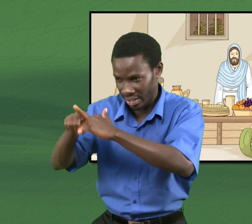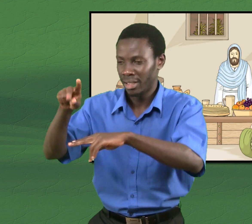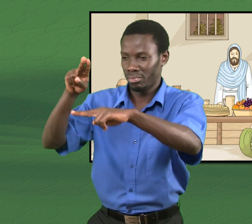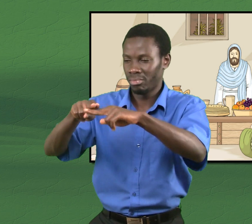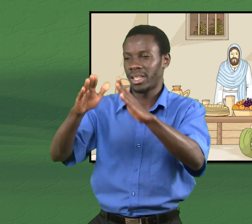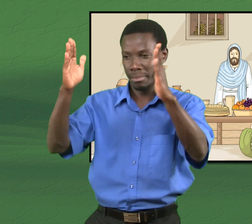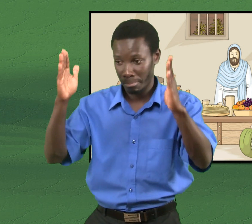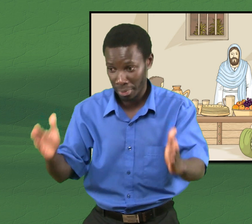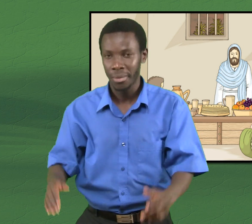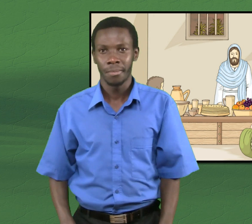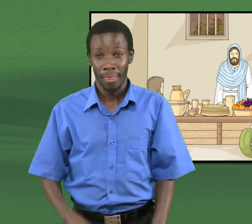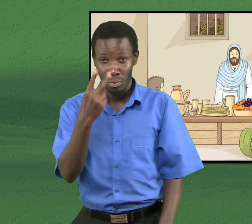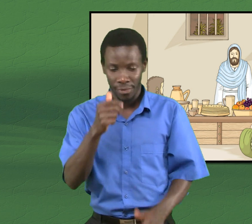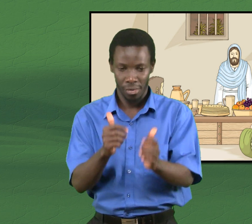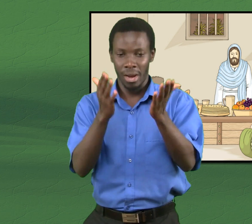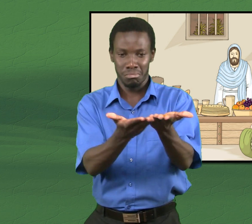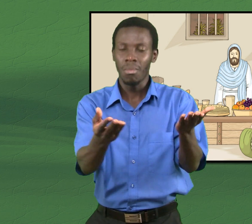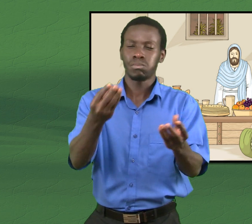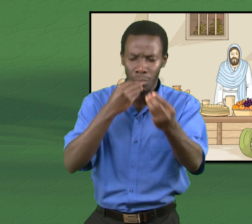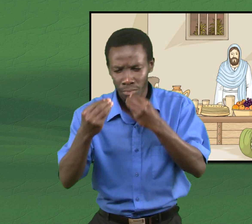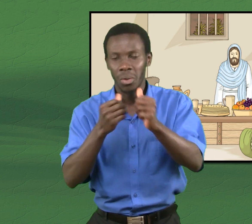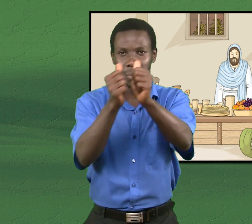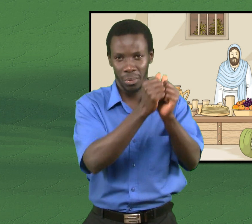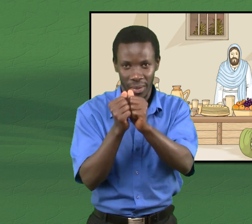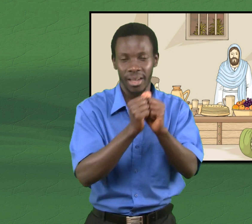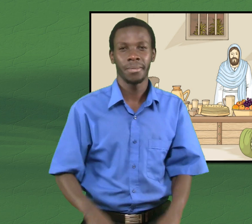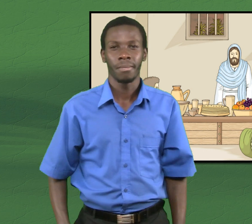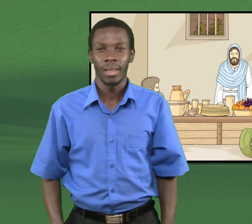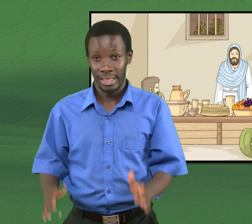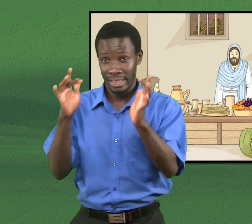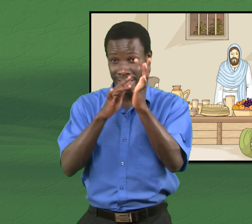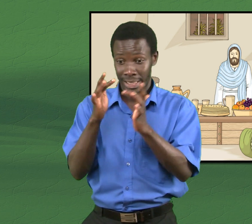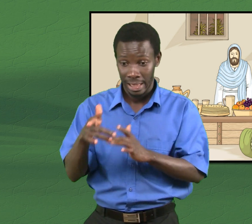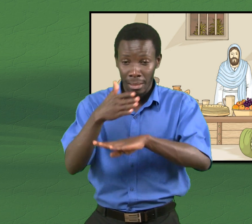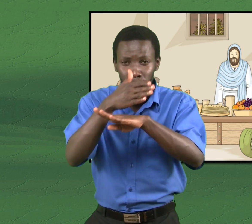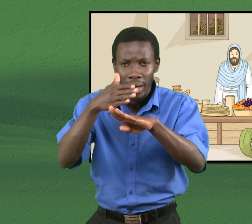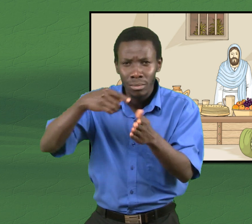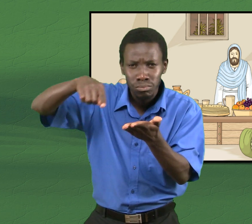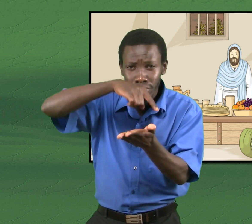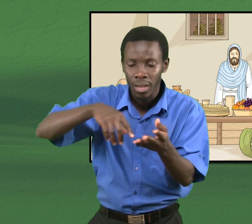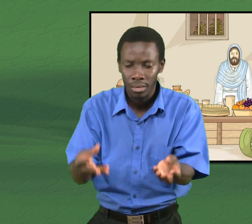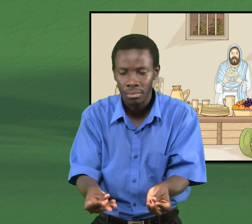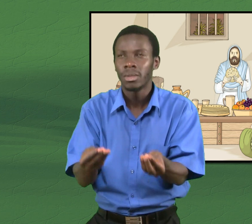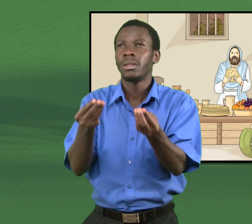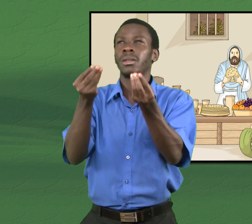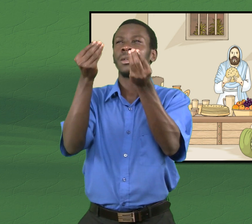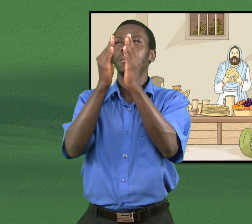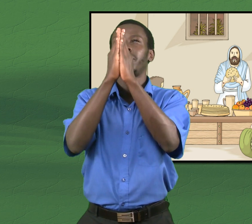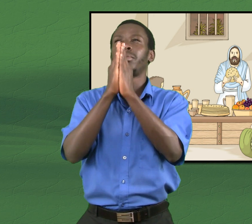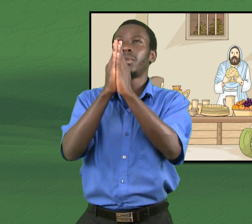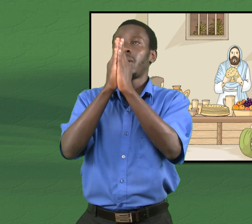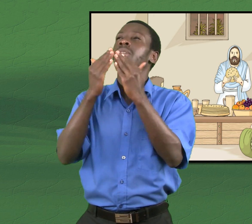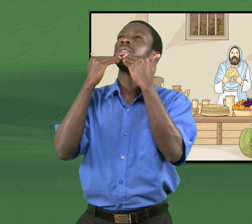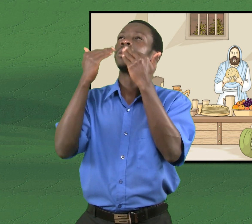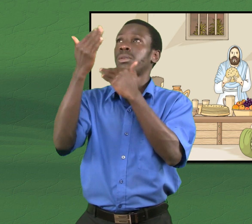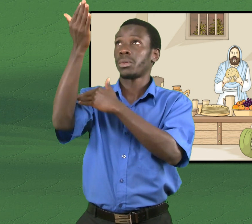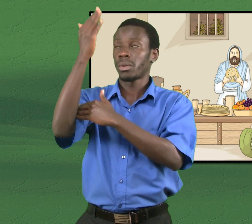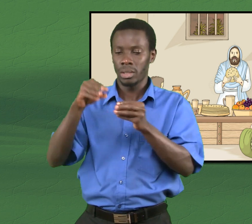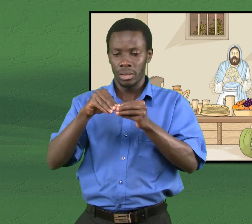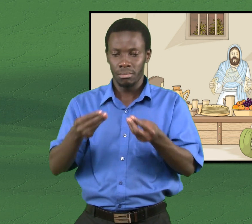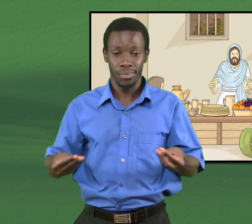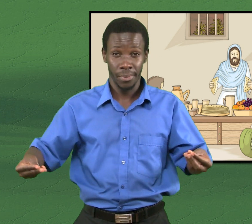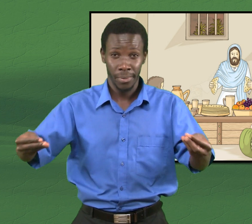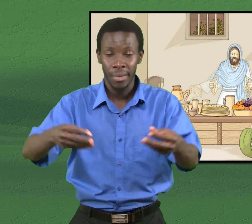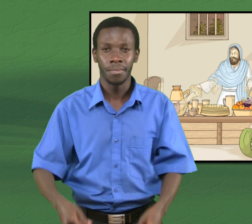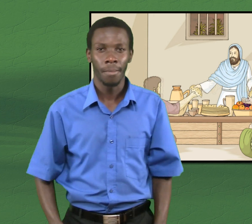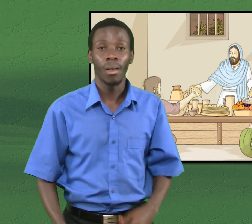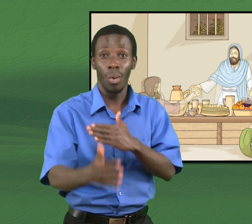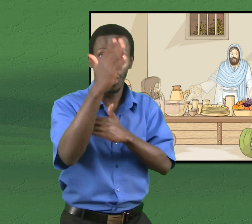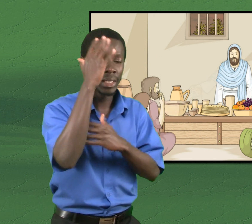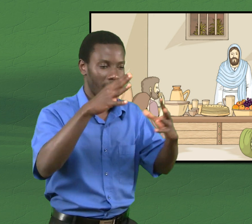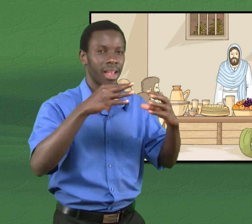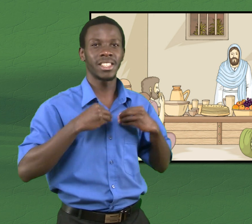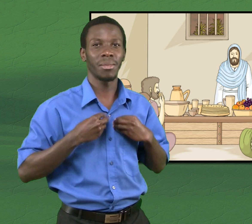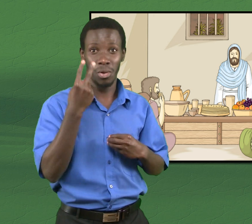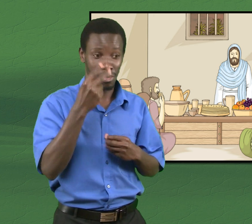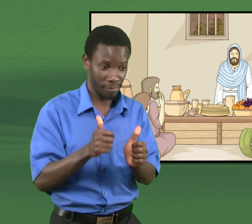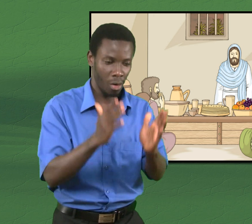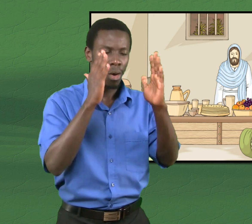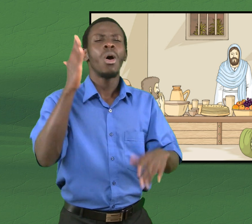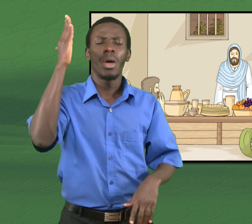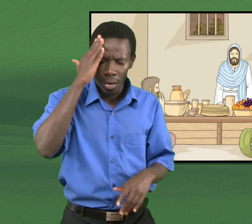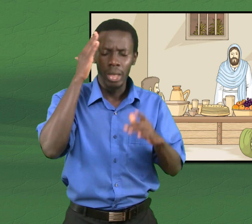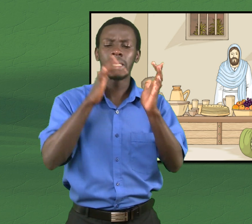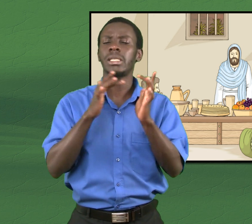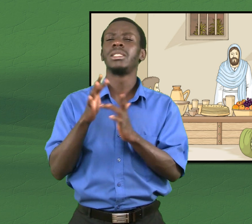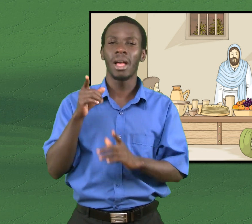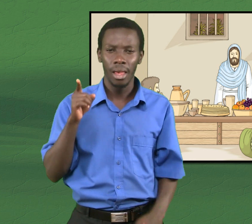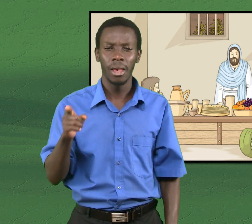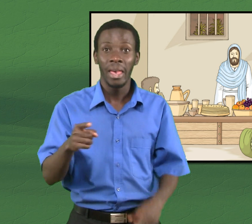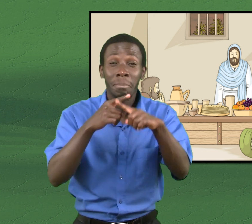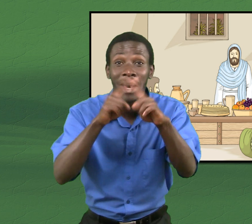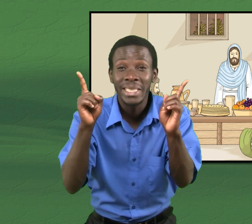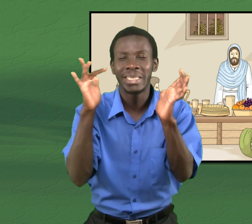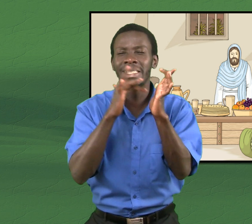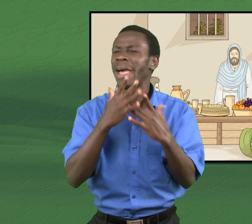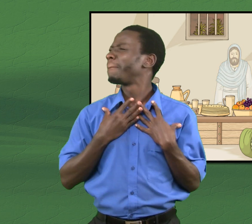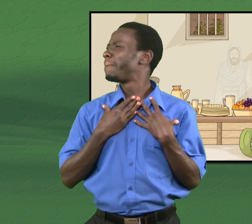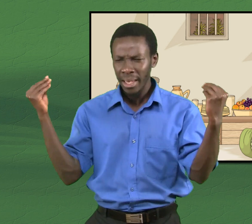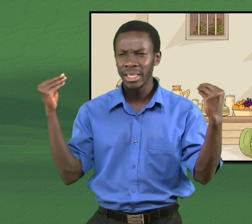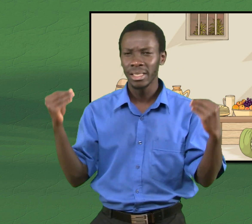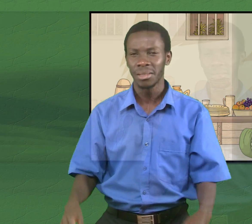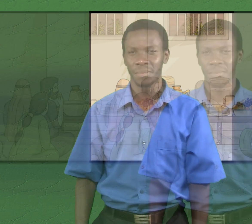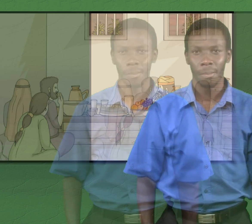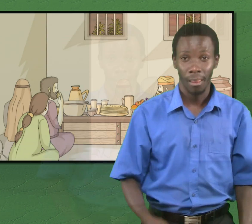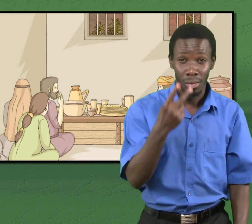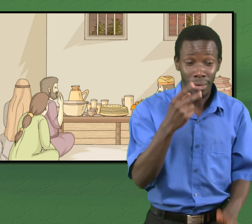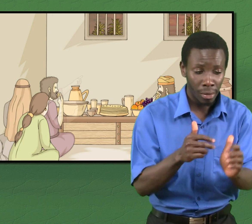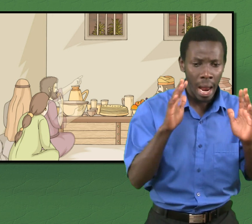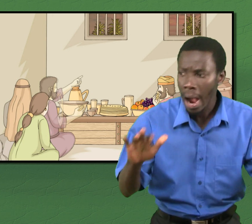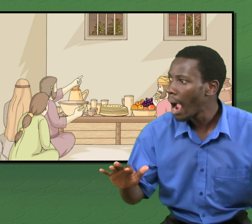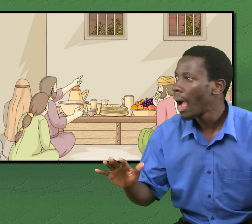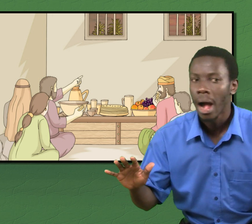While He was reclining at the table with them, He took bread, spoke a blessing and broke it, and gave it to them.